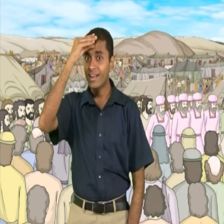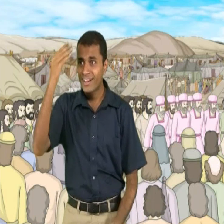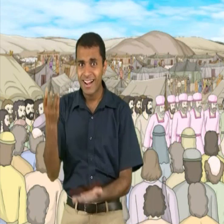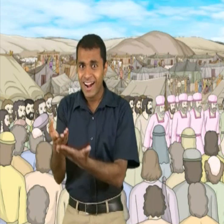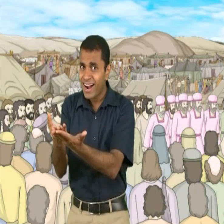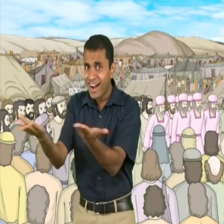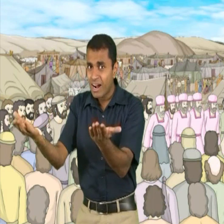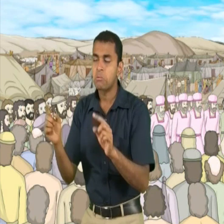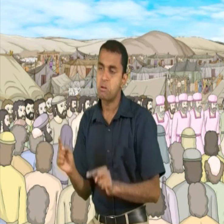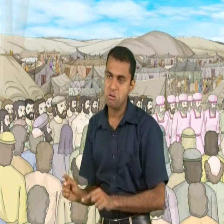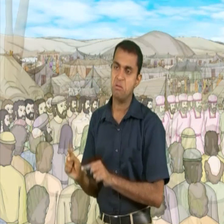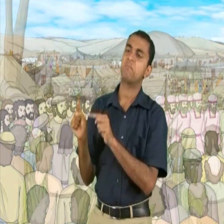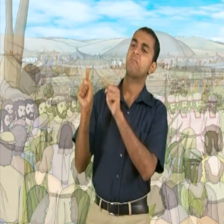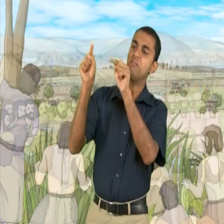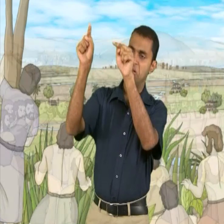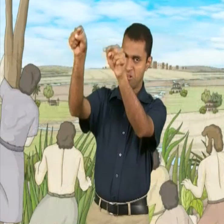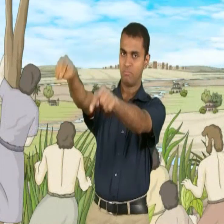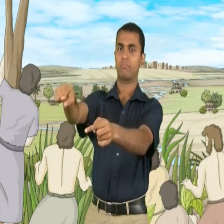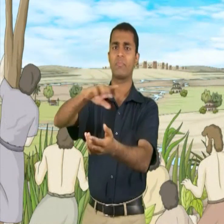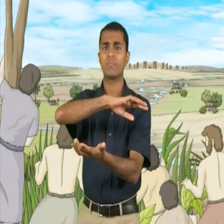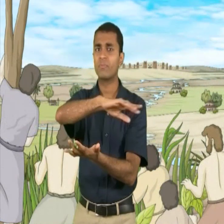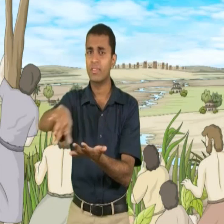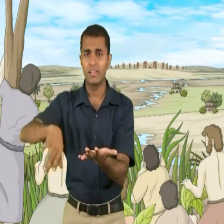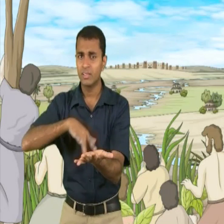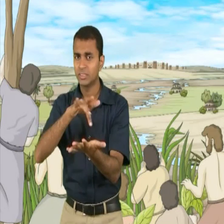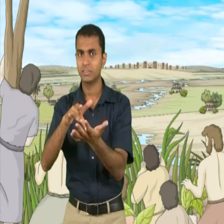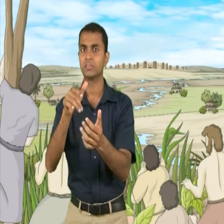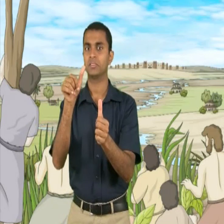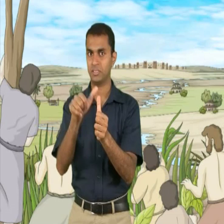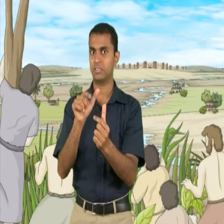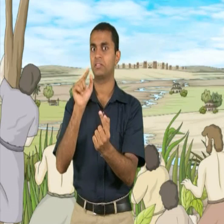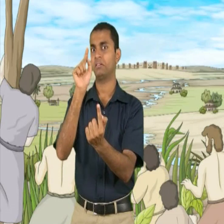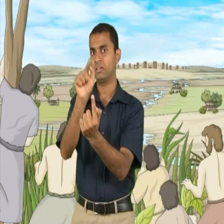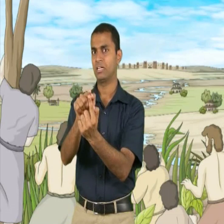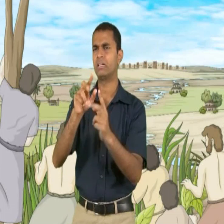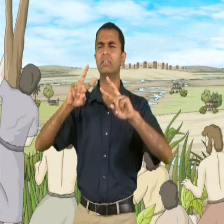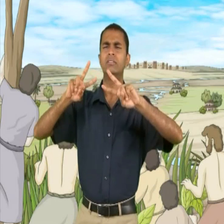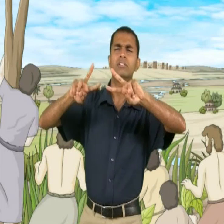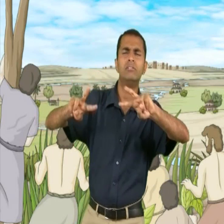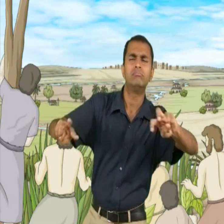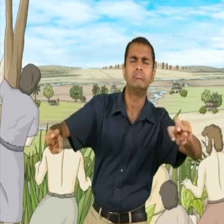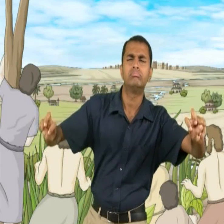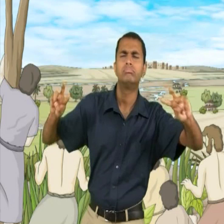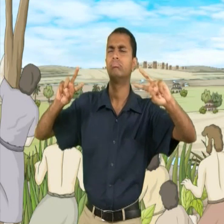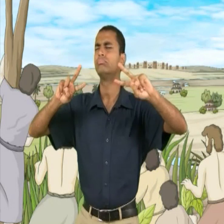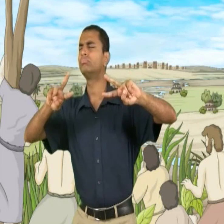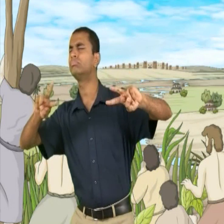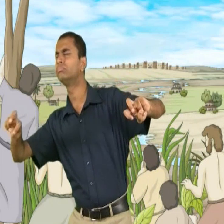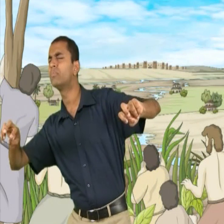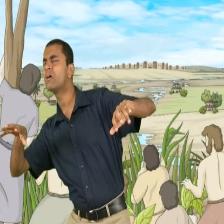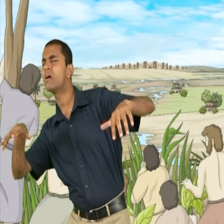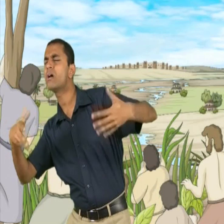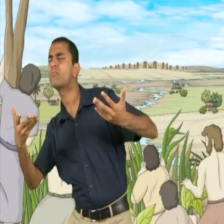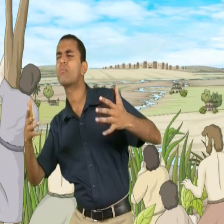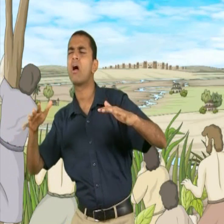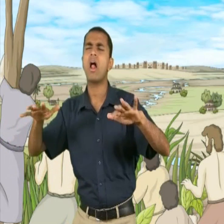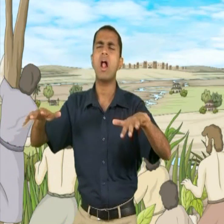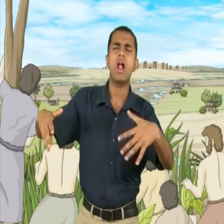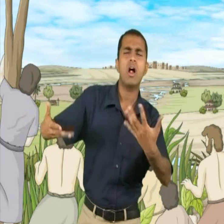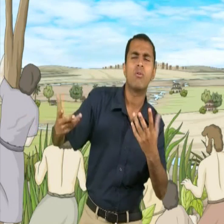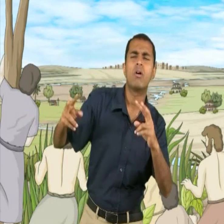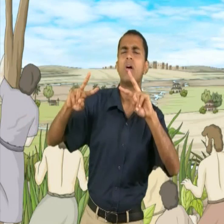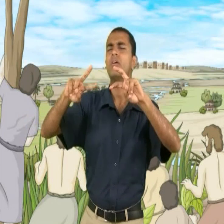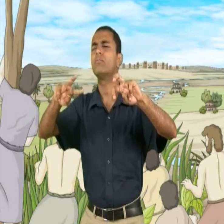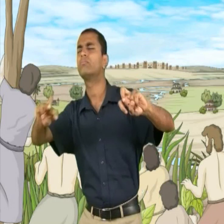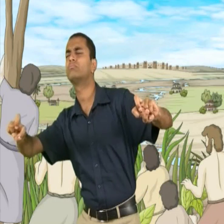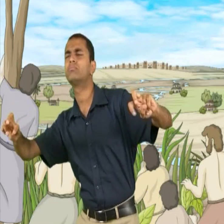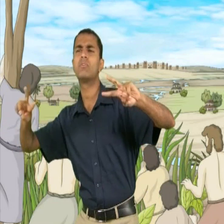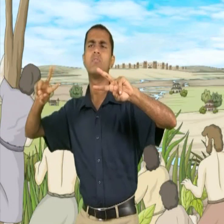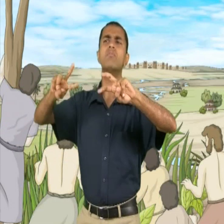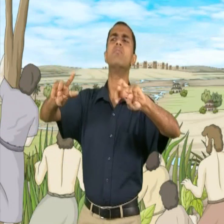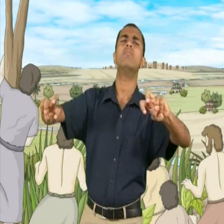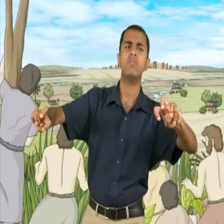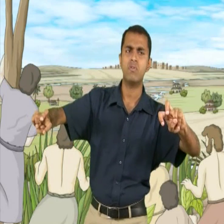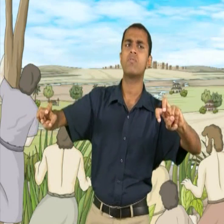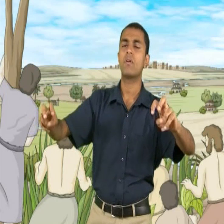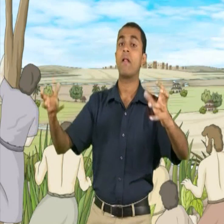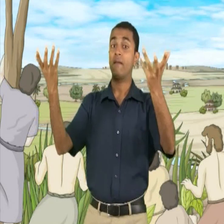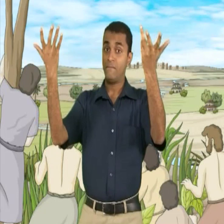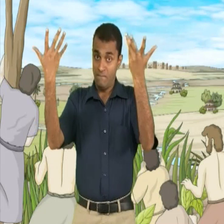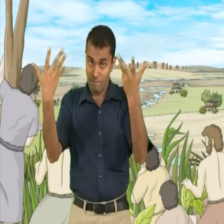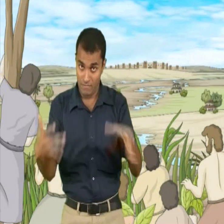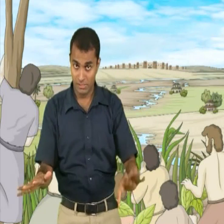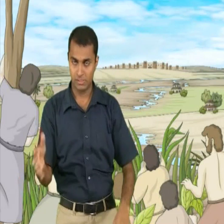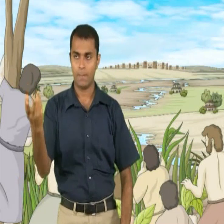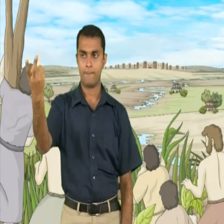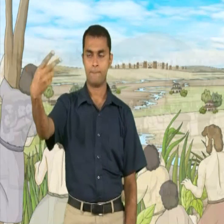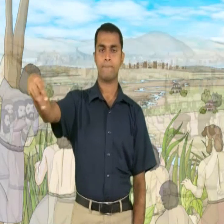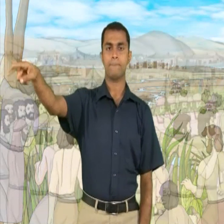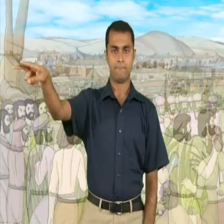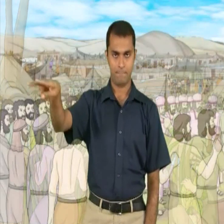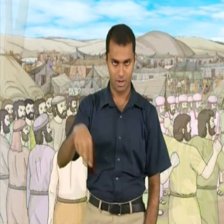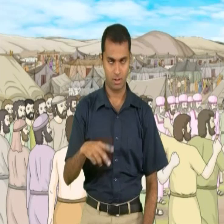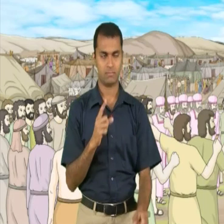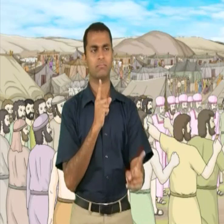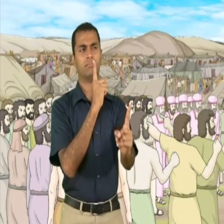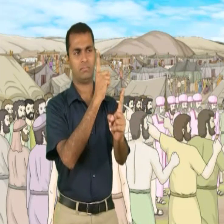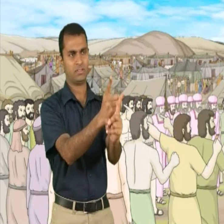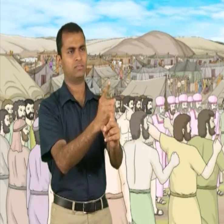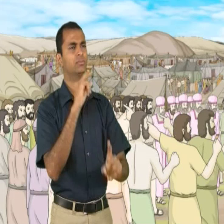So the men went up and spied out Ai.